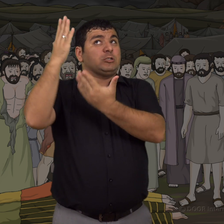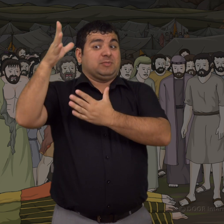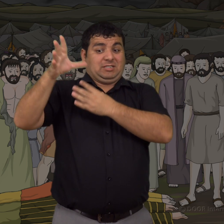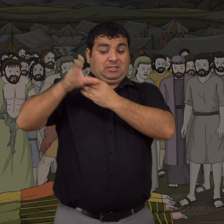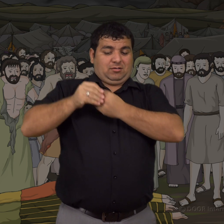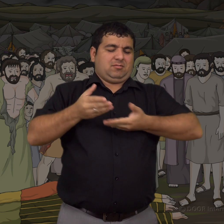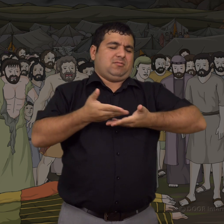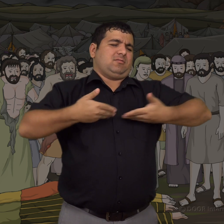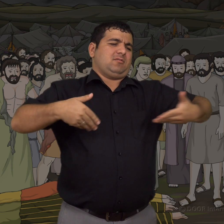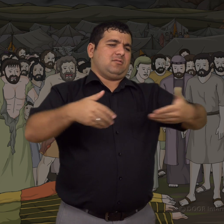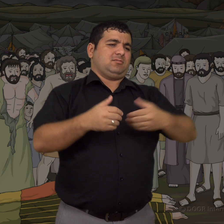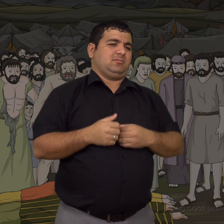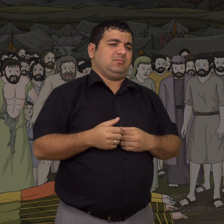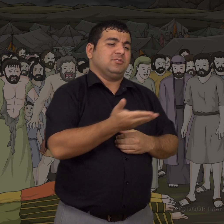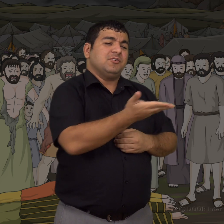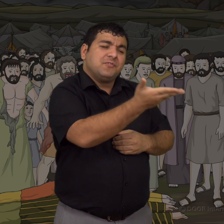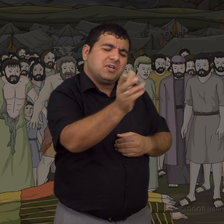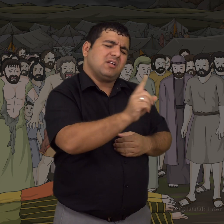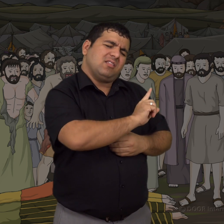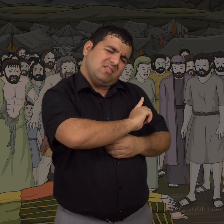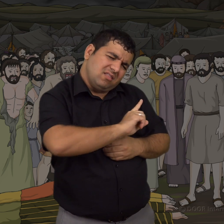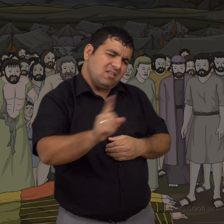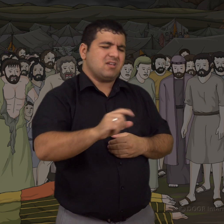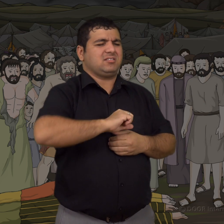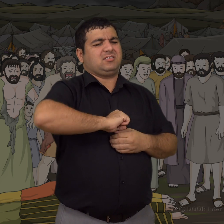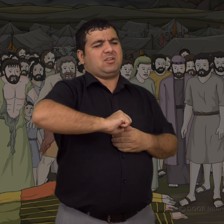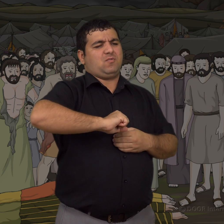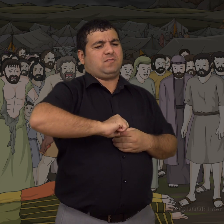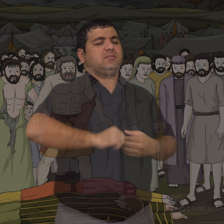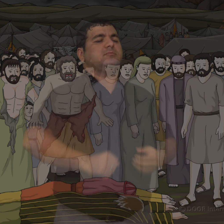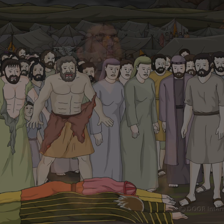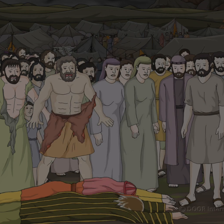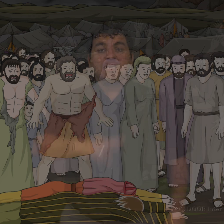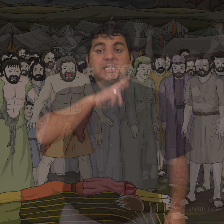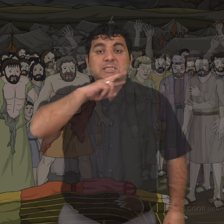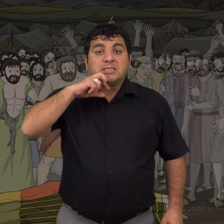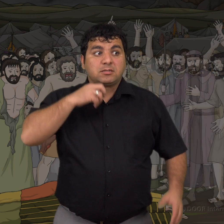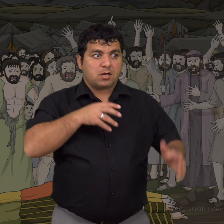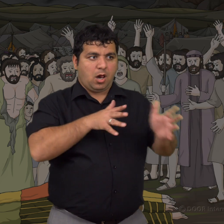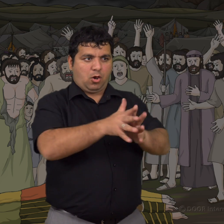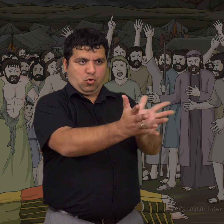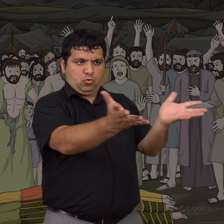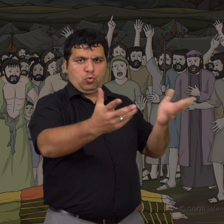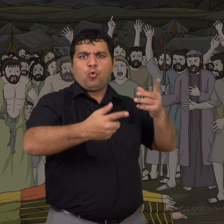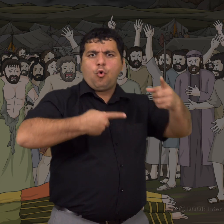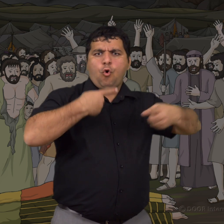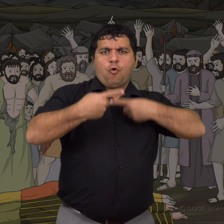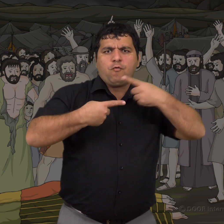Do not be afraid of them!”